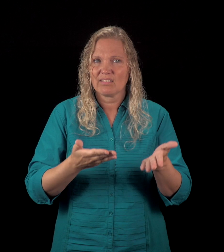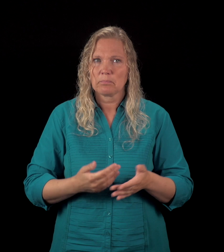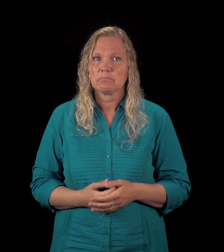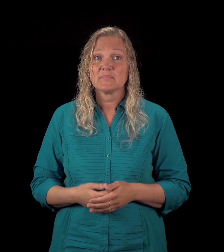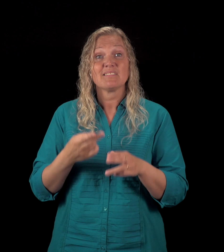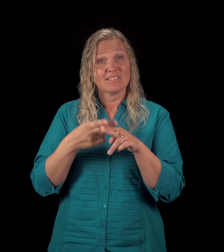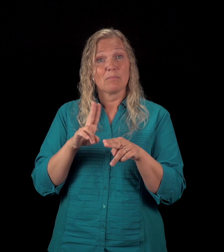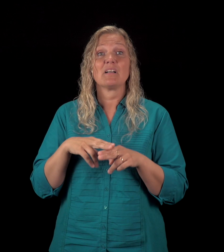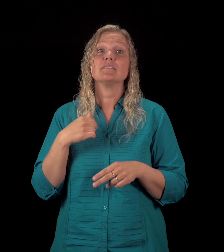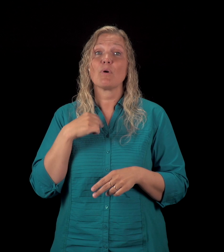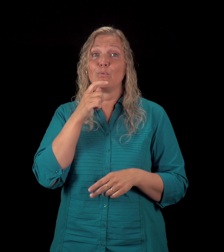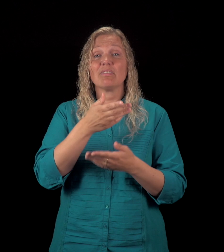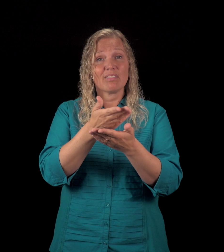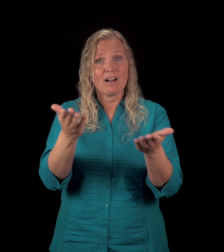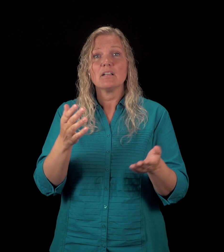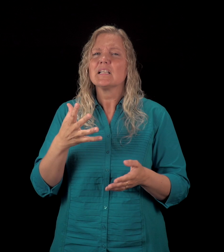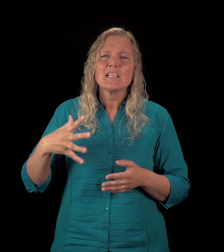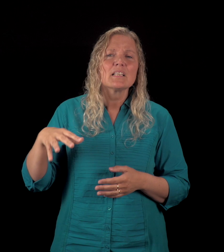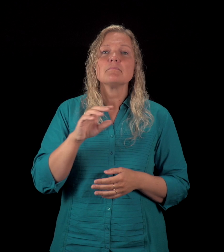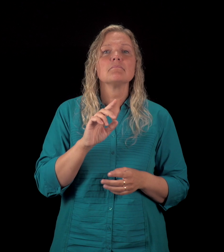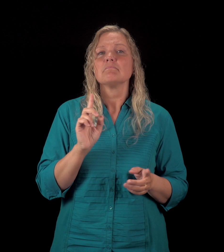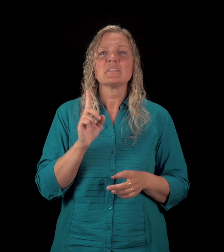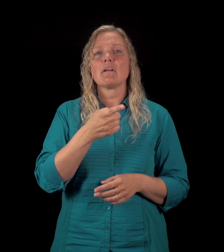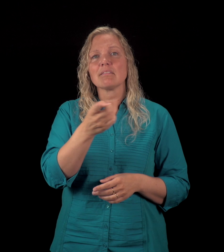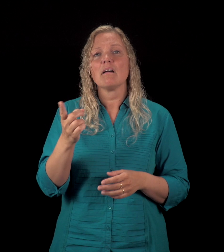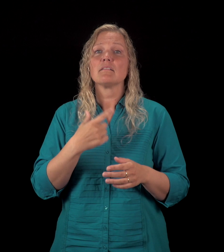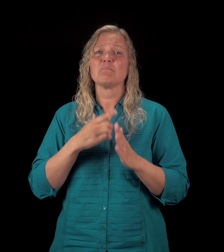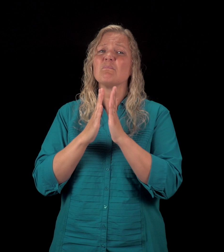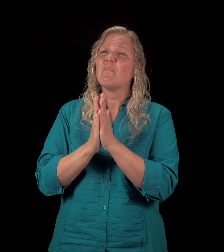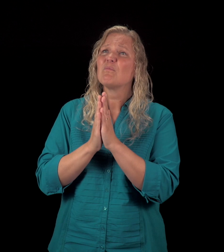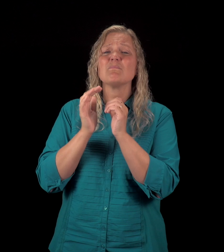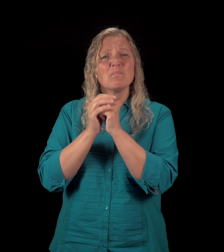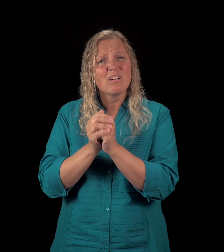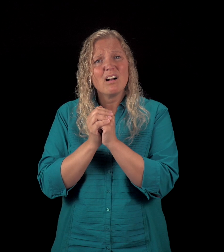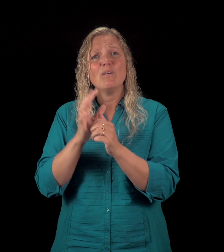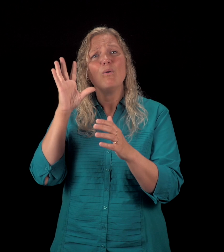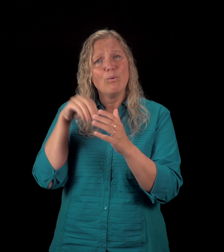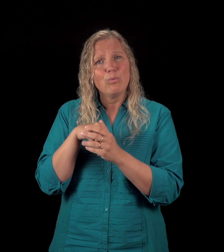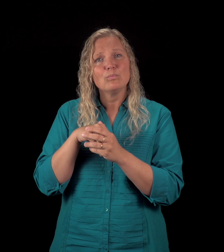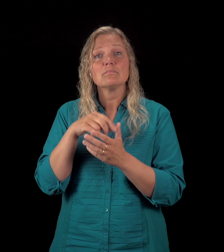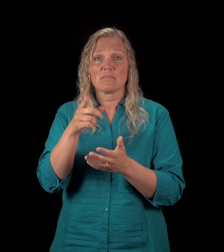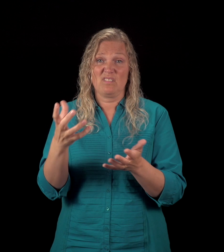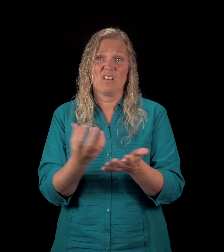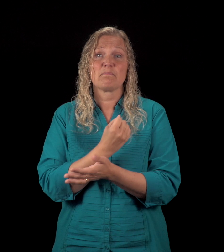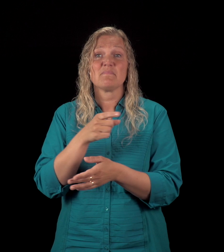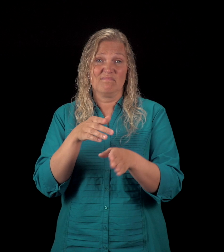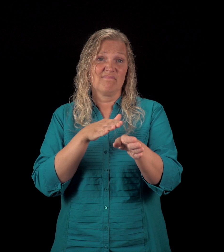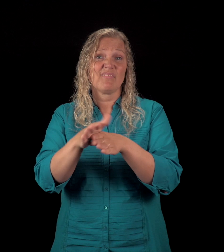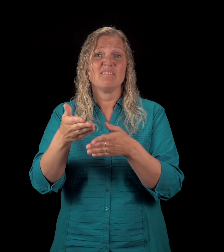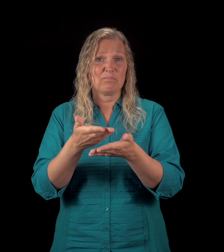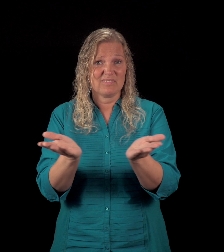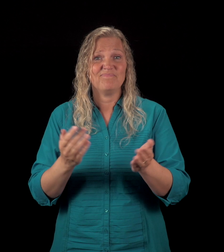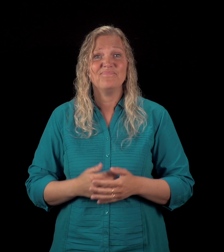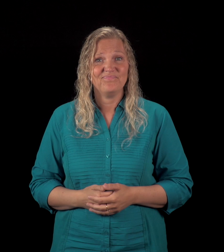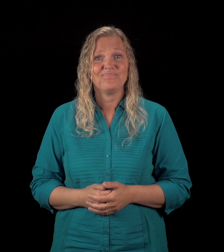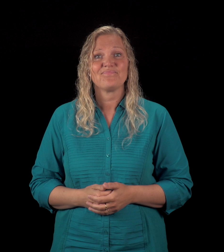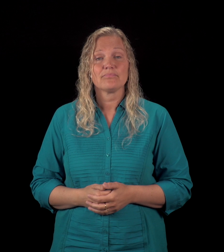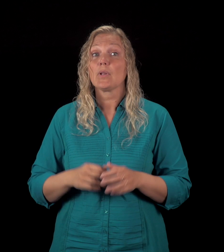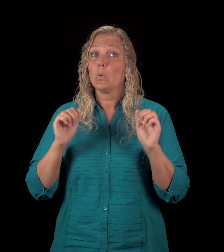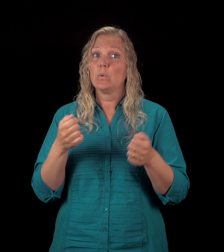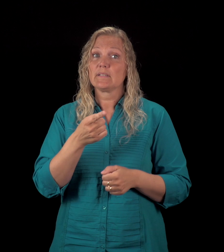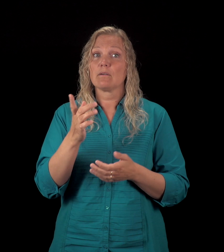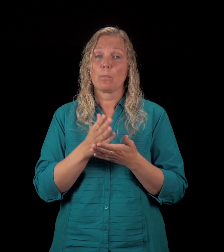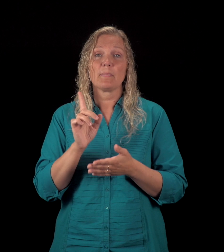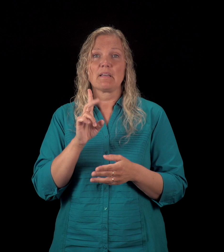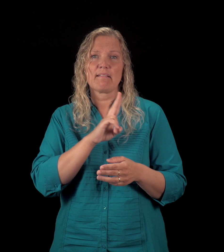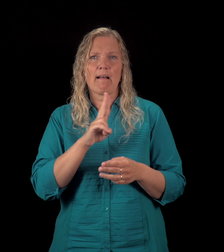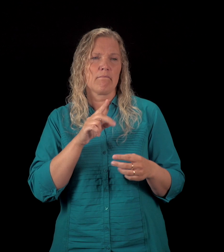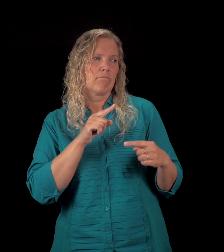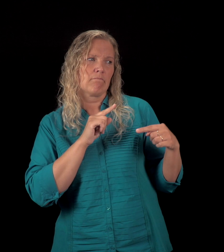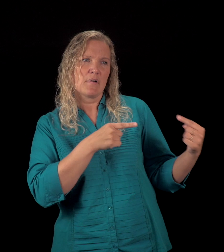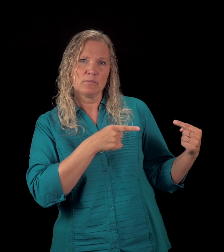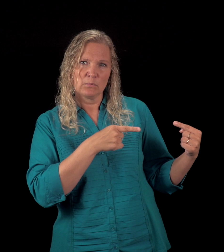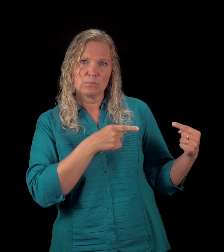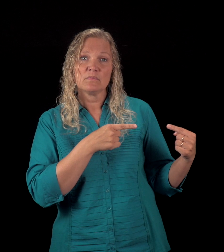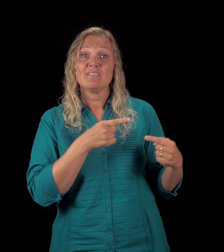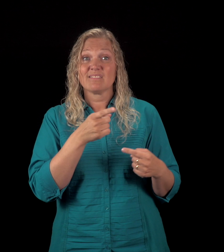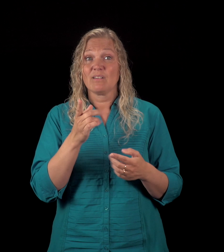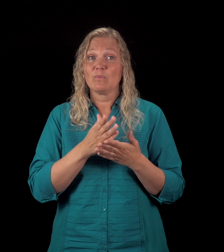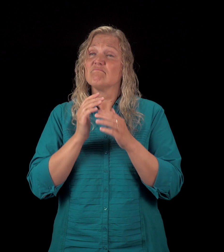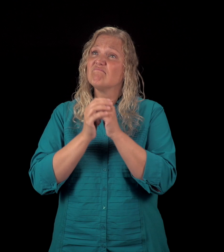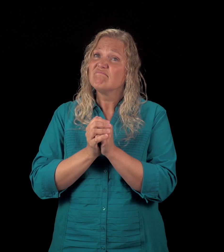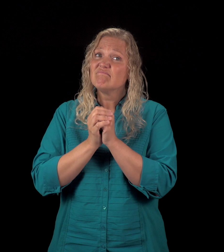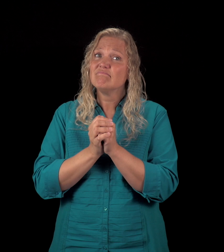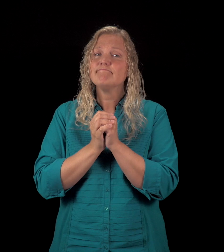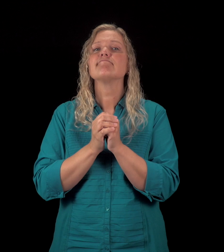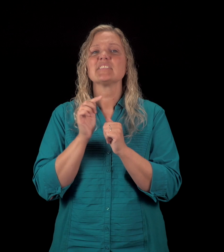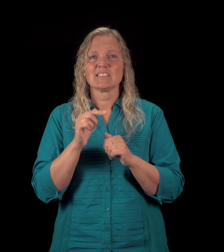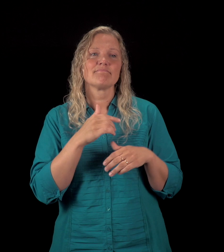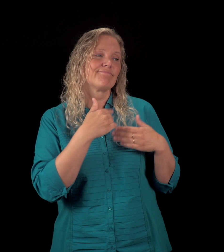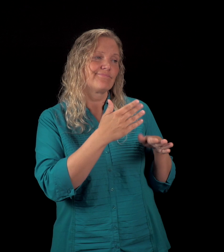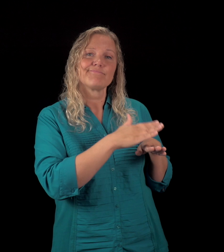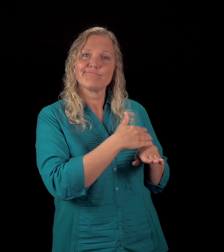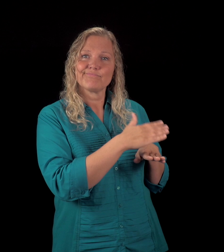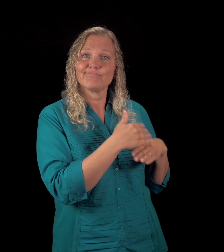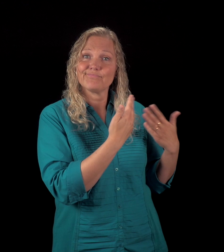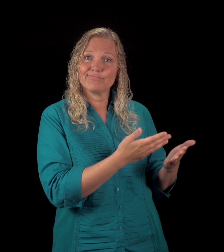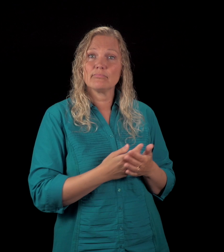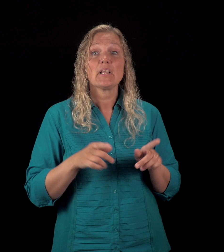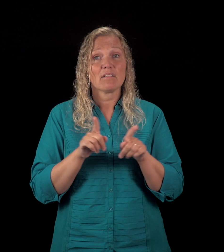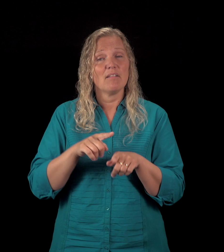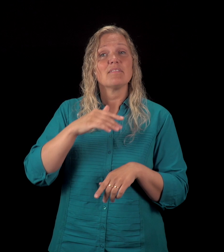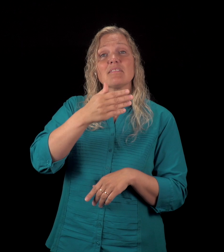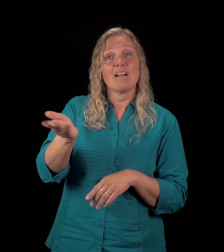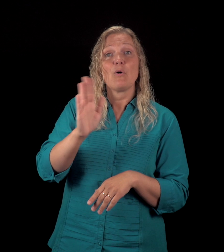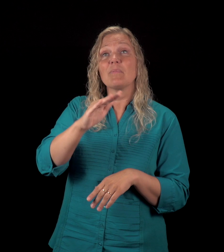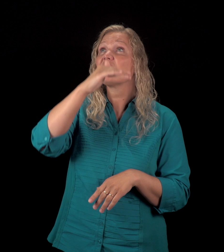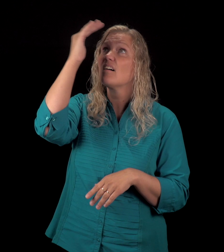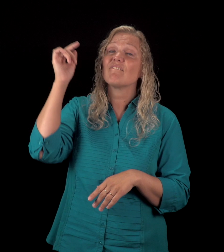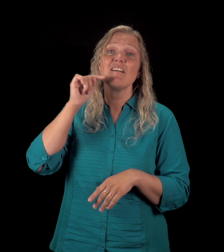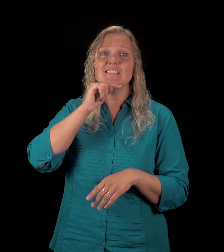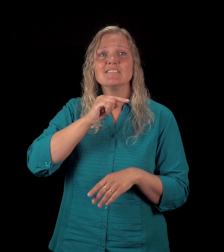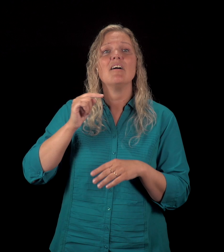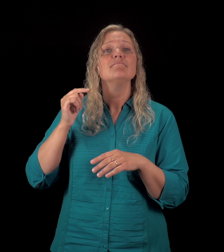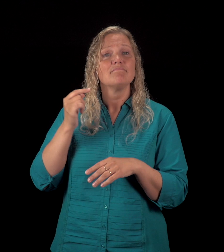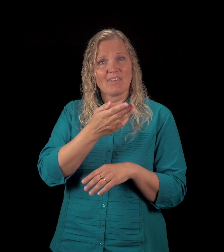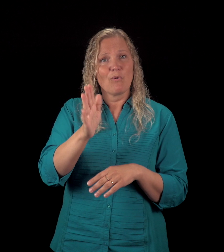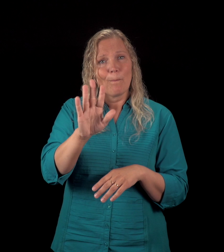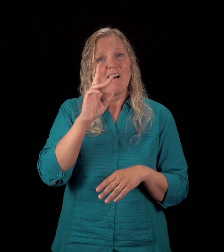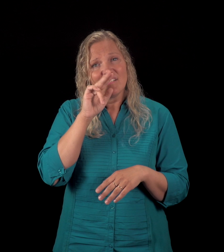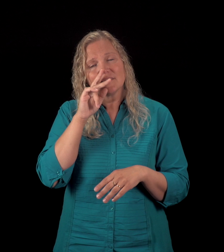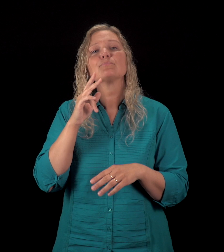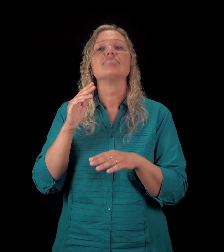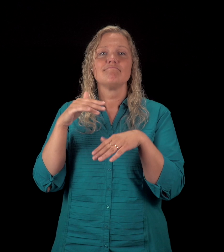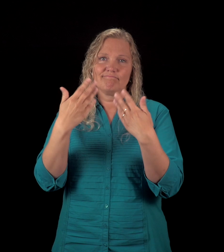Therefore I tell you, whatever you ask for in prayer, believe that you have received it, and it will be yours.